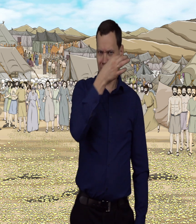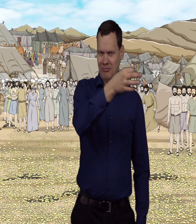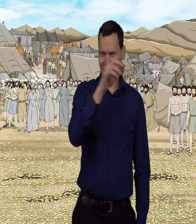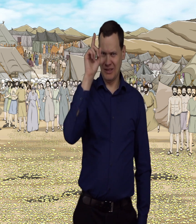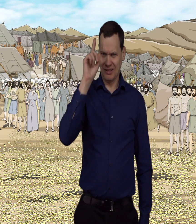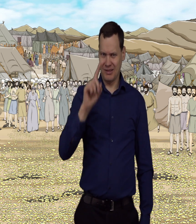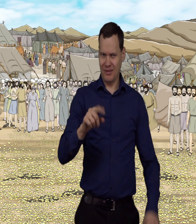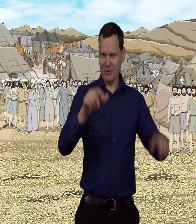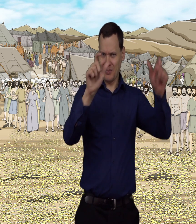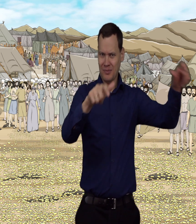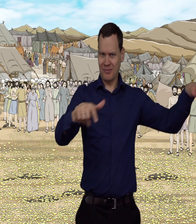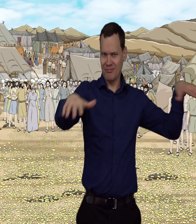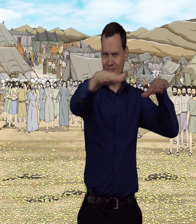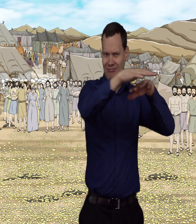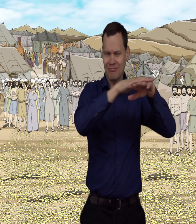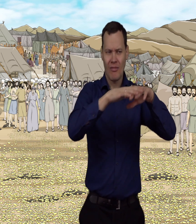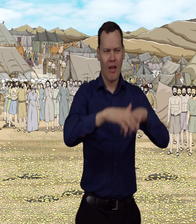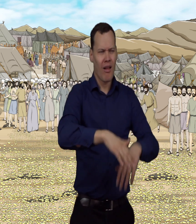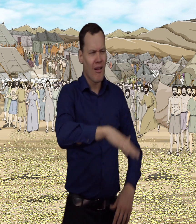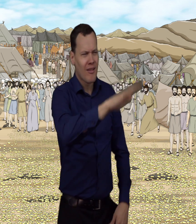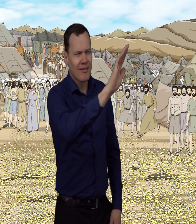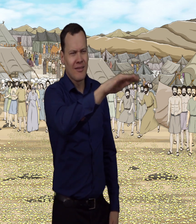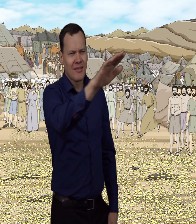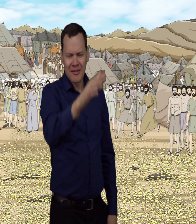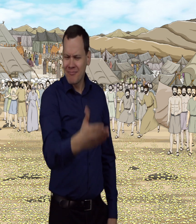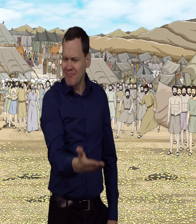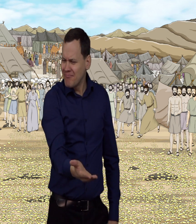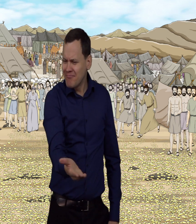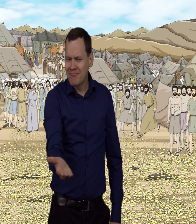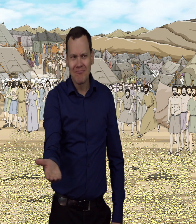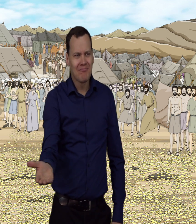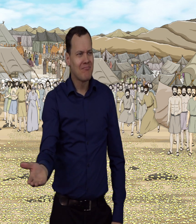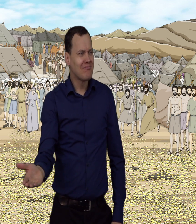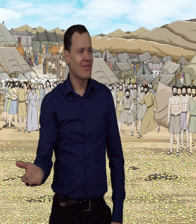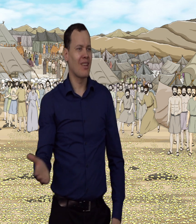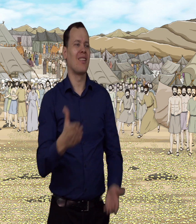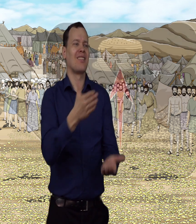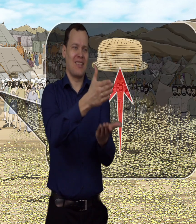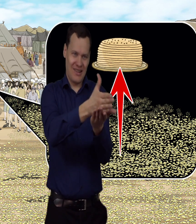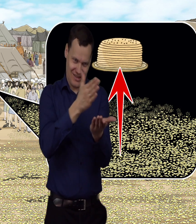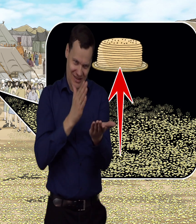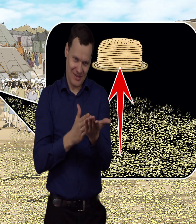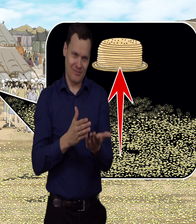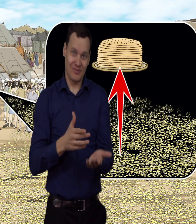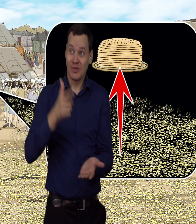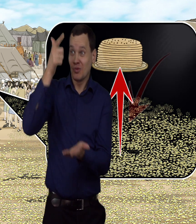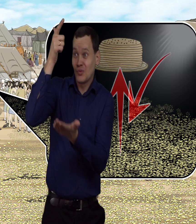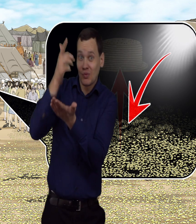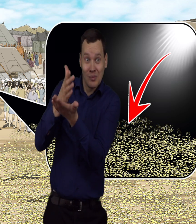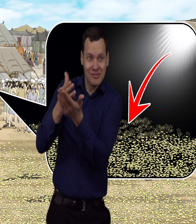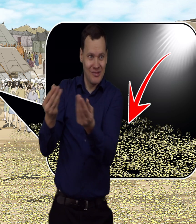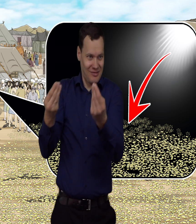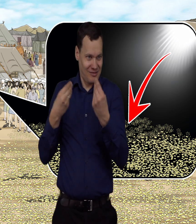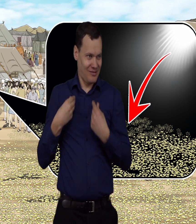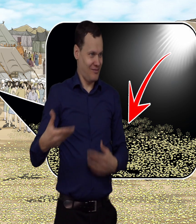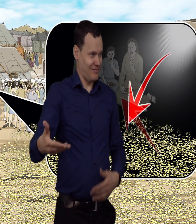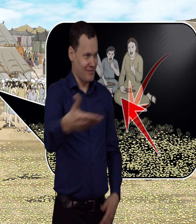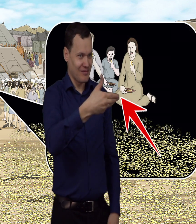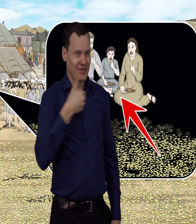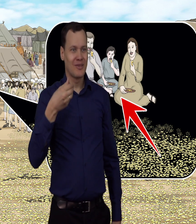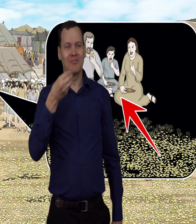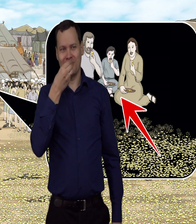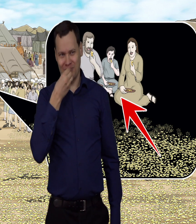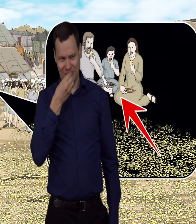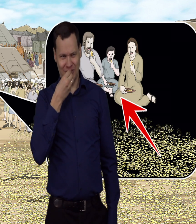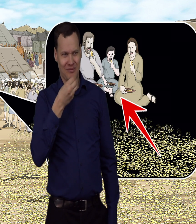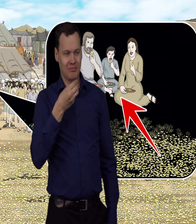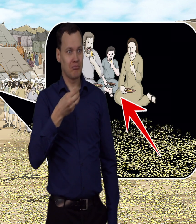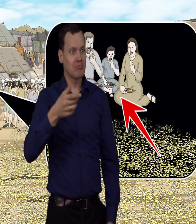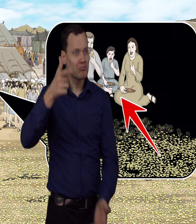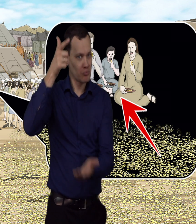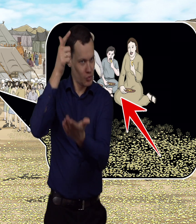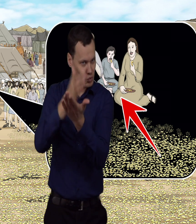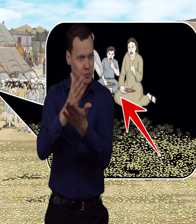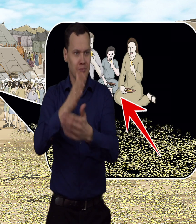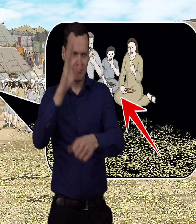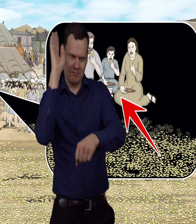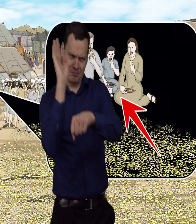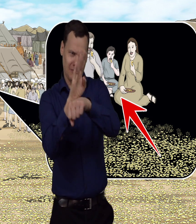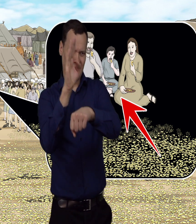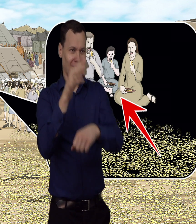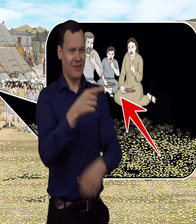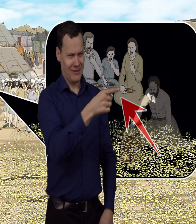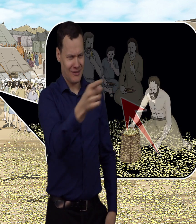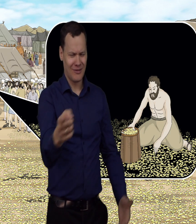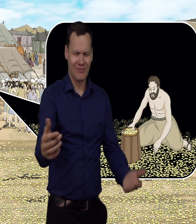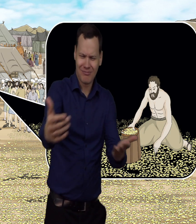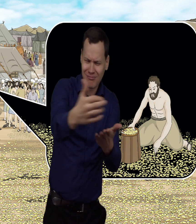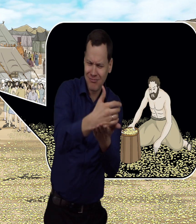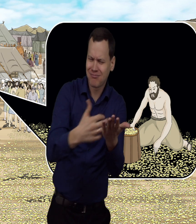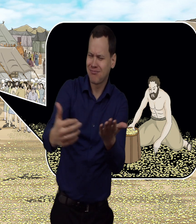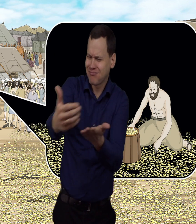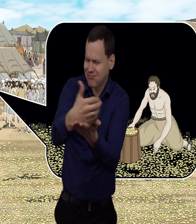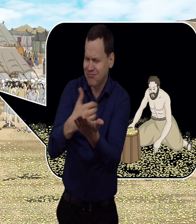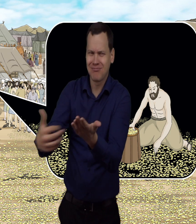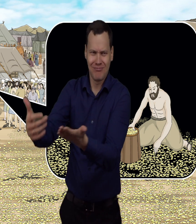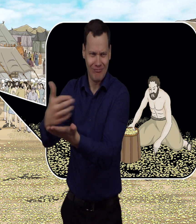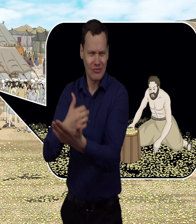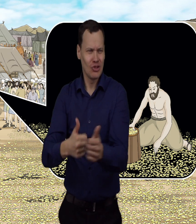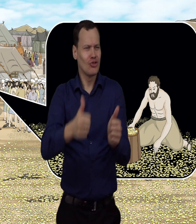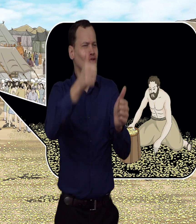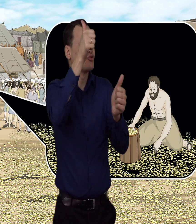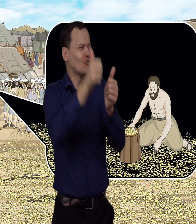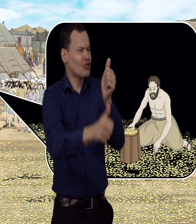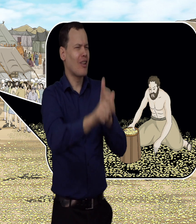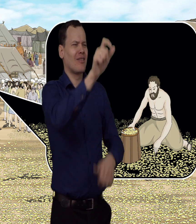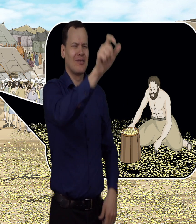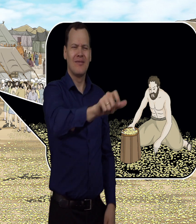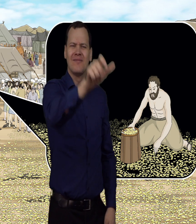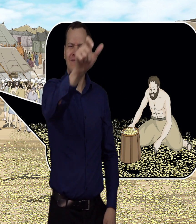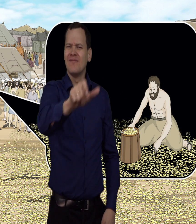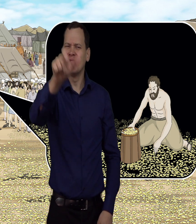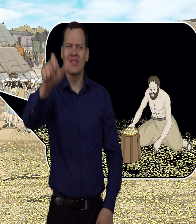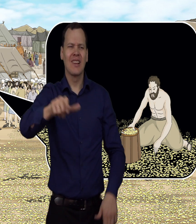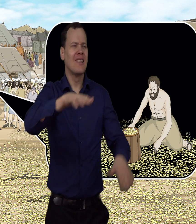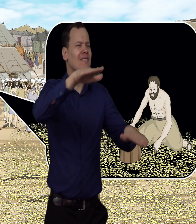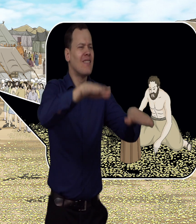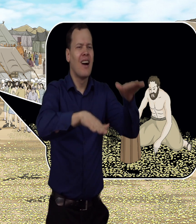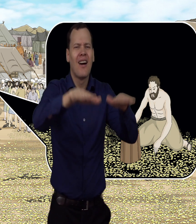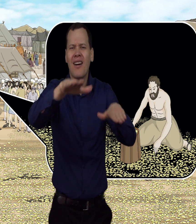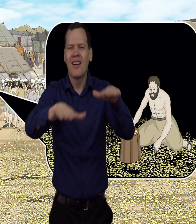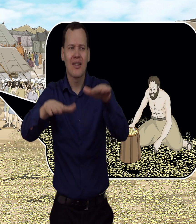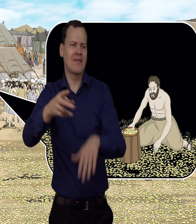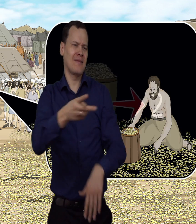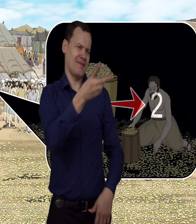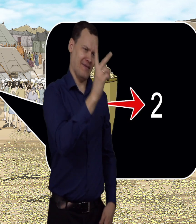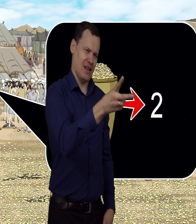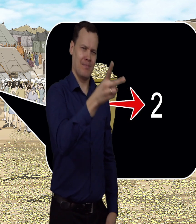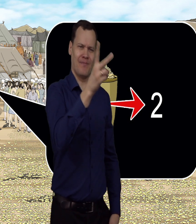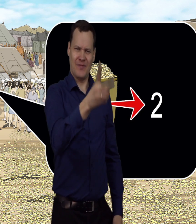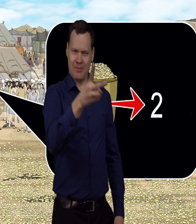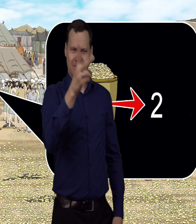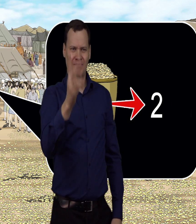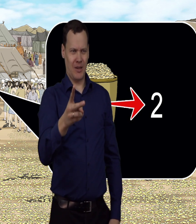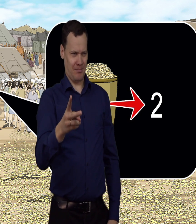So Moses told them, “It is the bread that the LORD has given you to eat. This is what the LORD has commanded: ‘Each one is to gather as much as he needs.